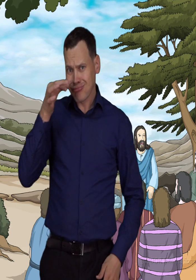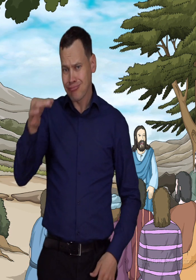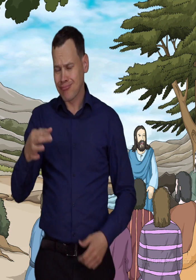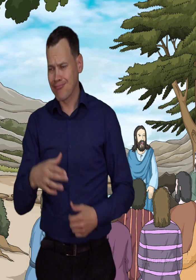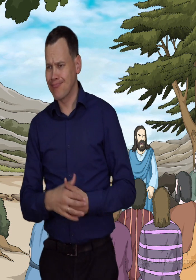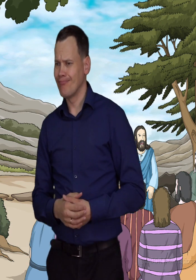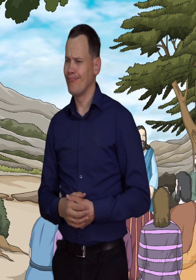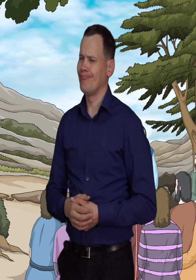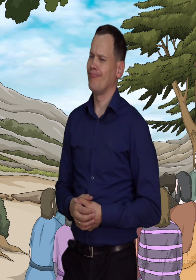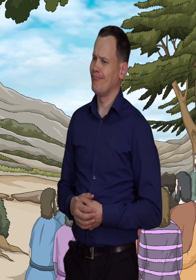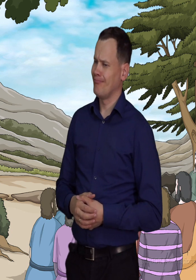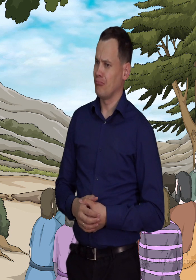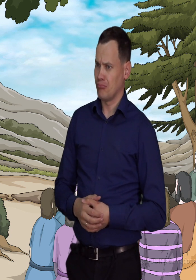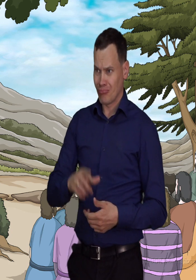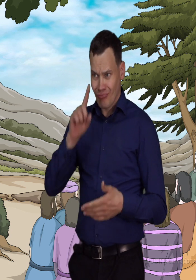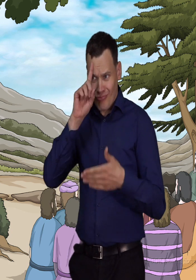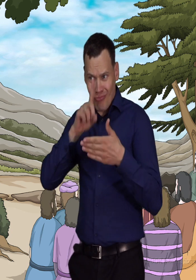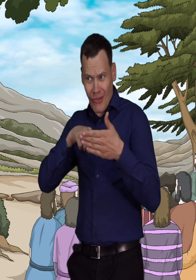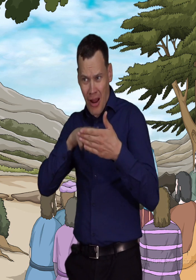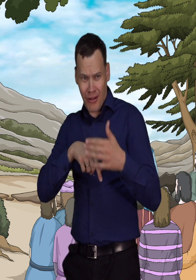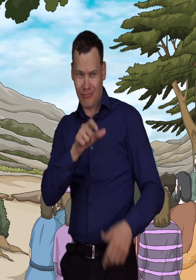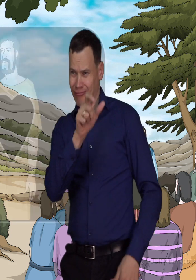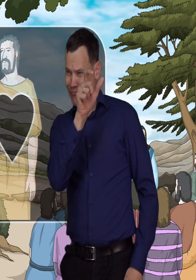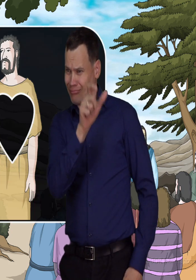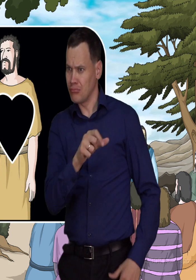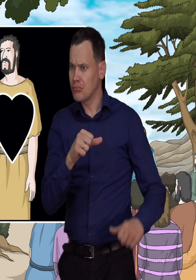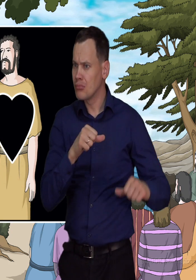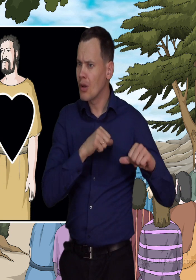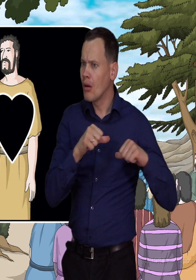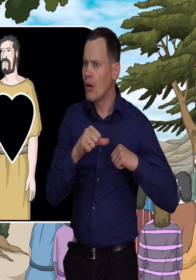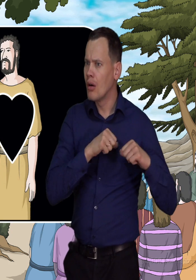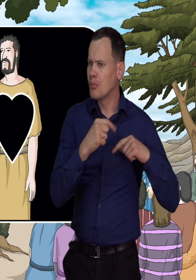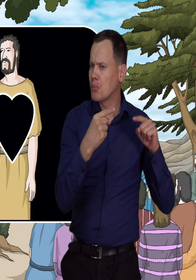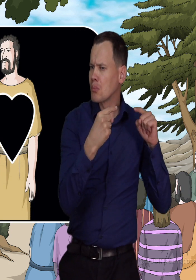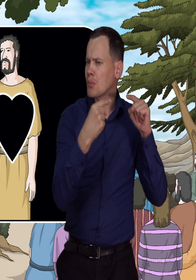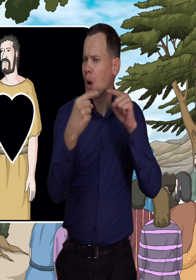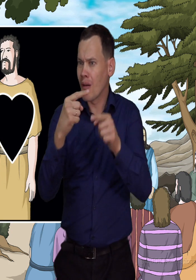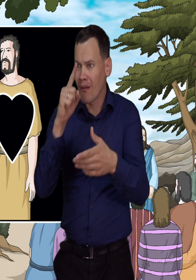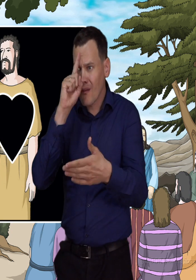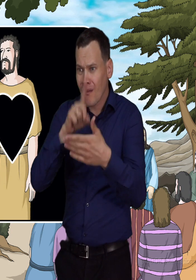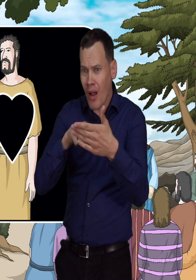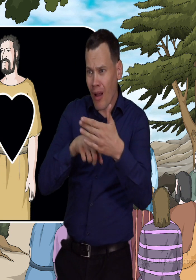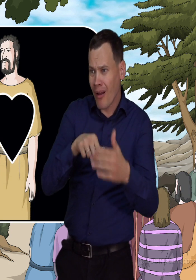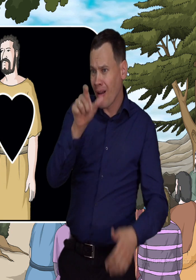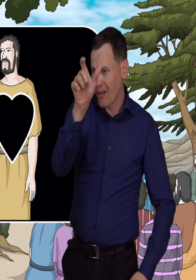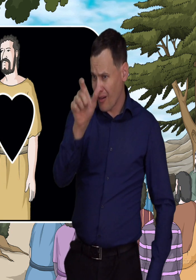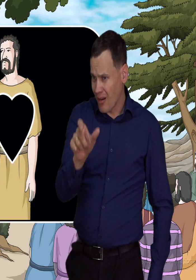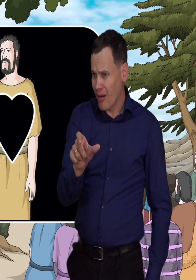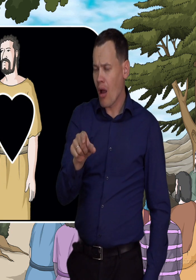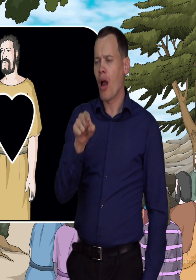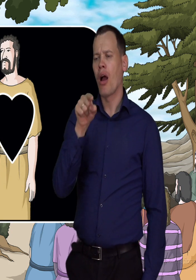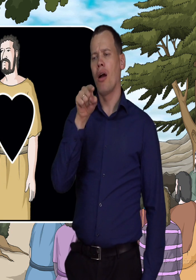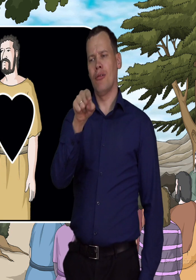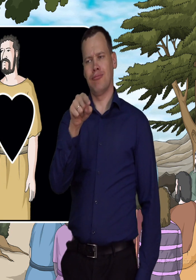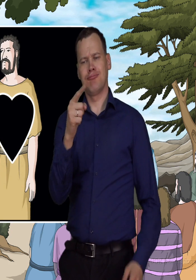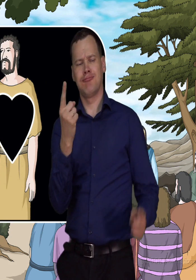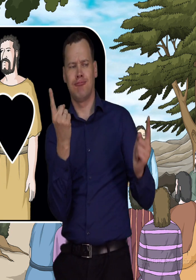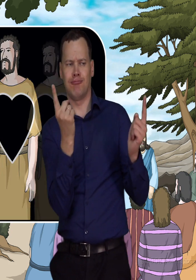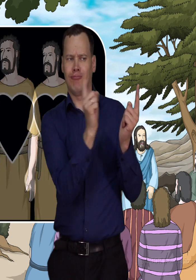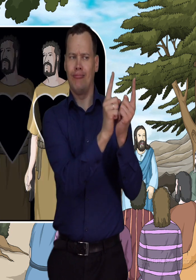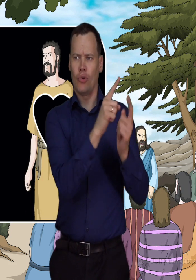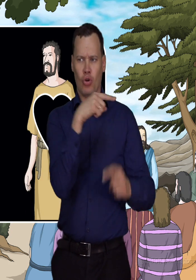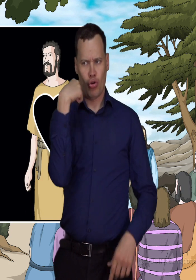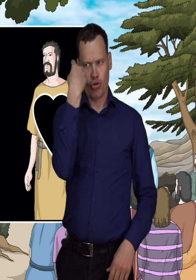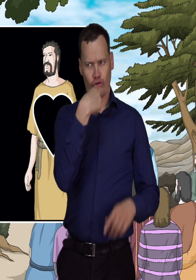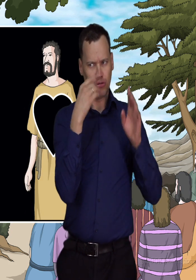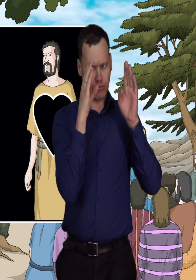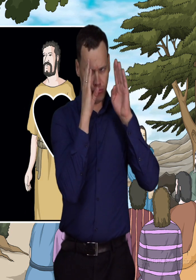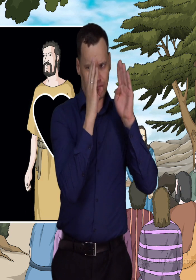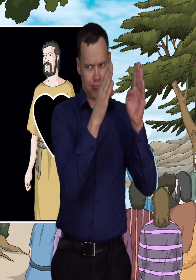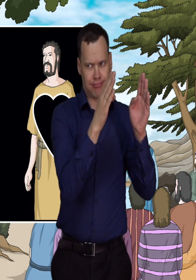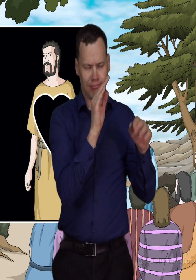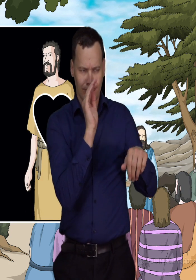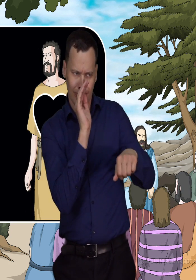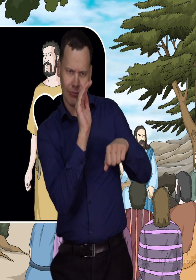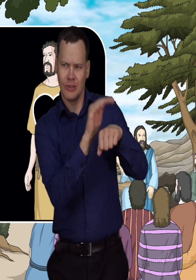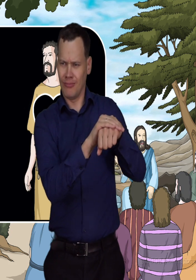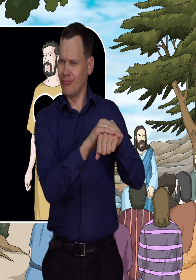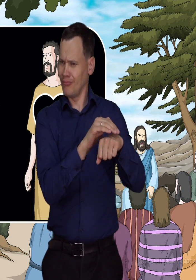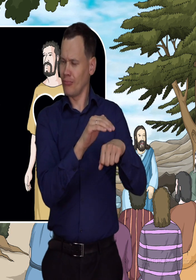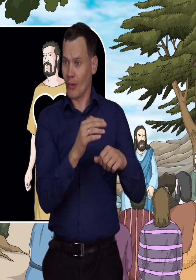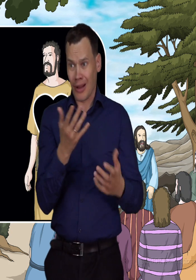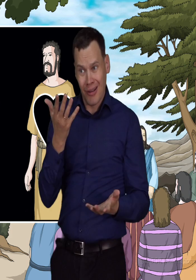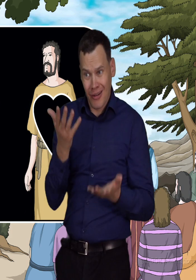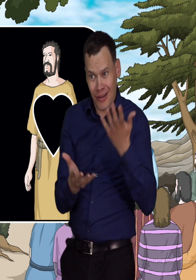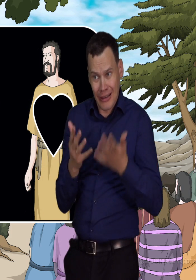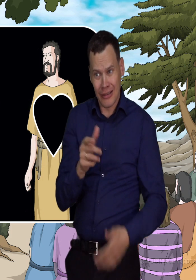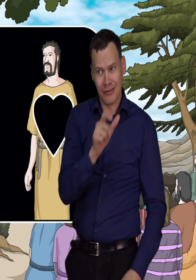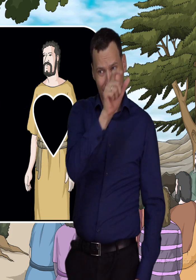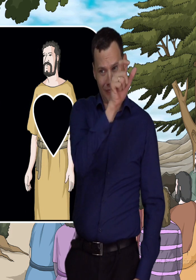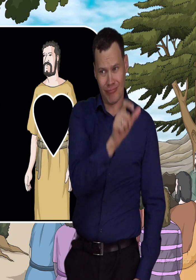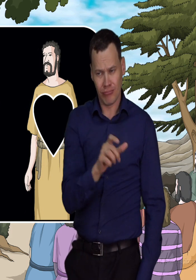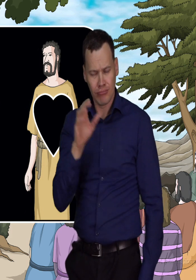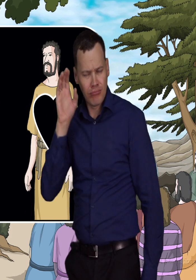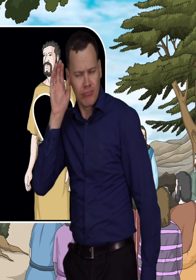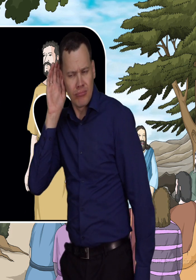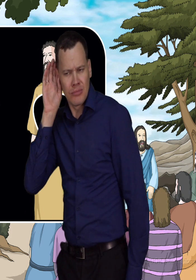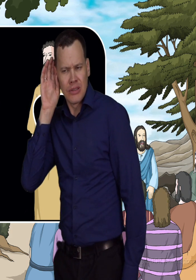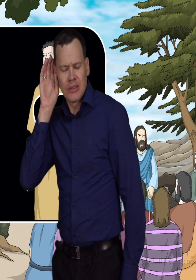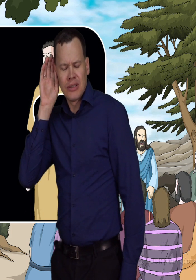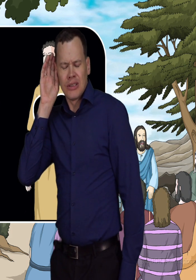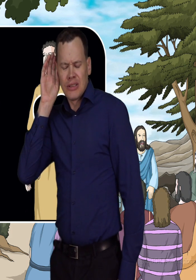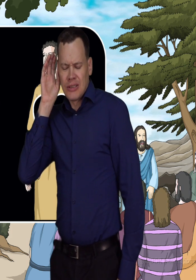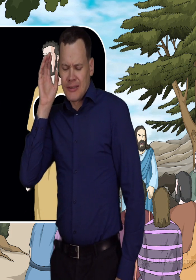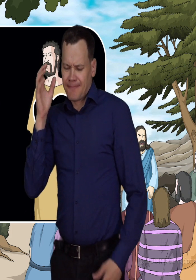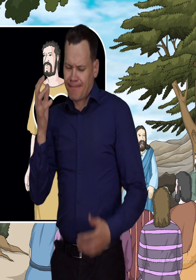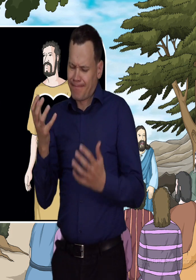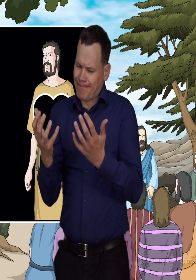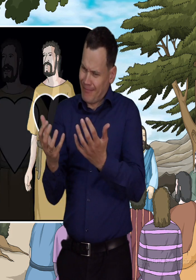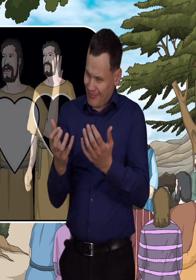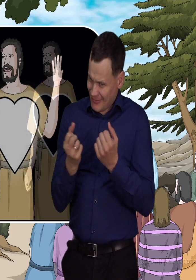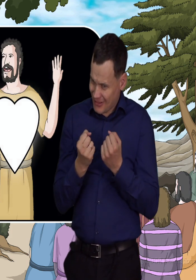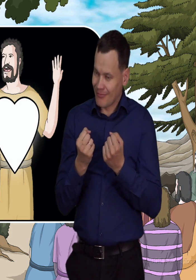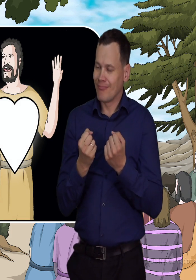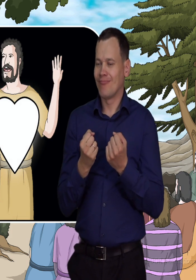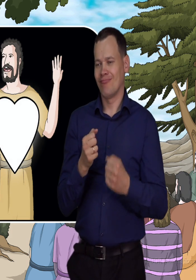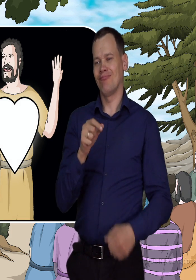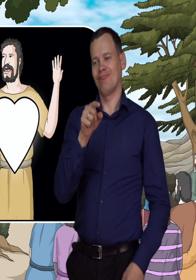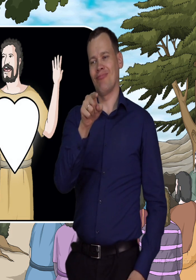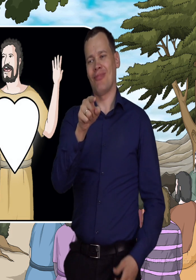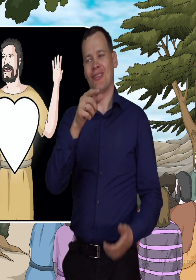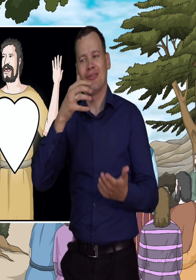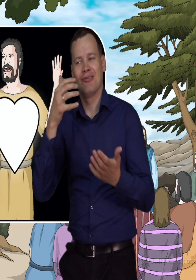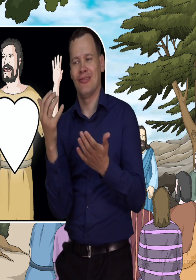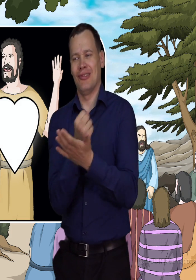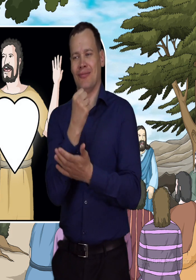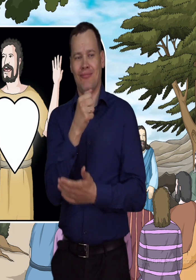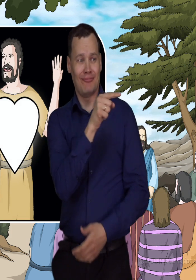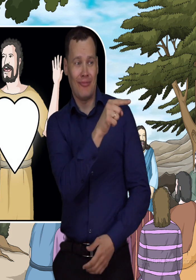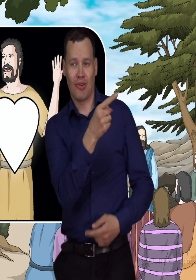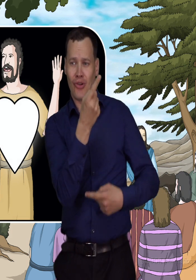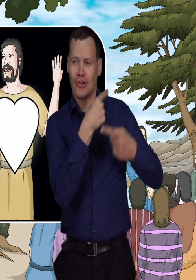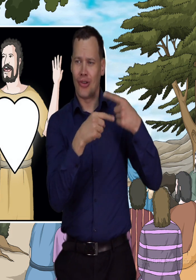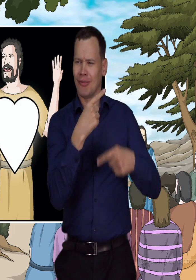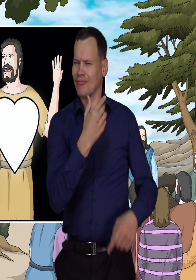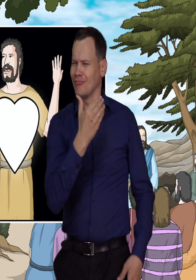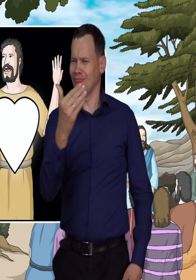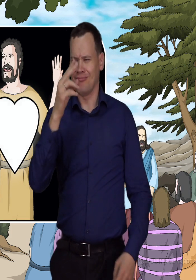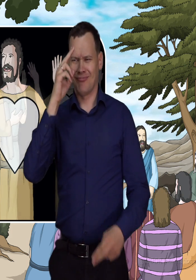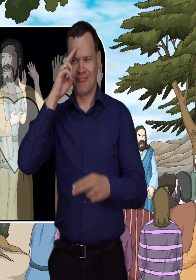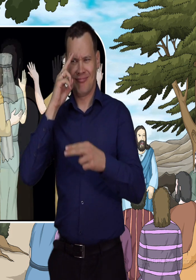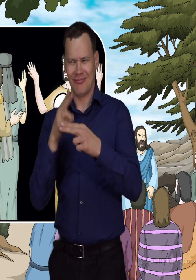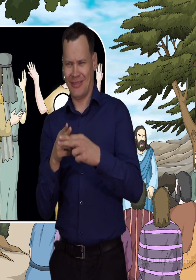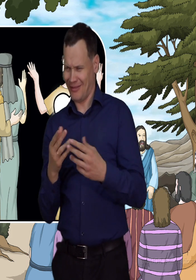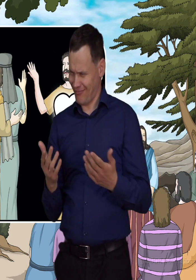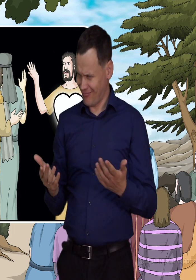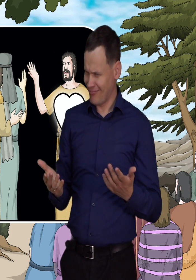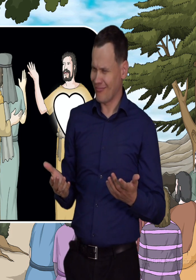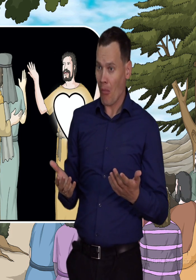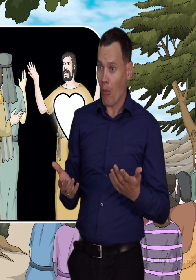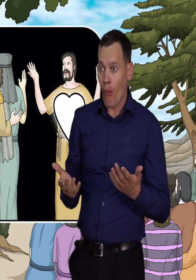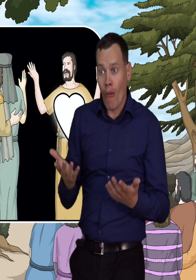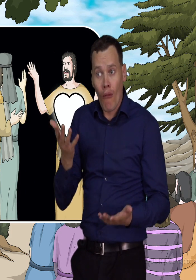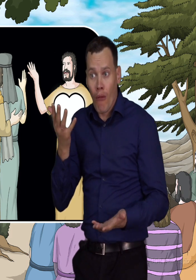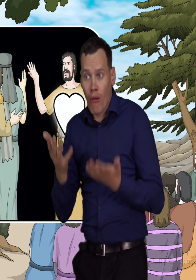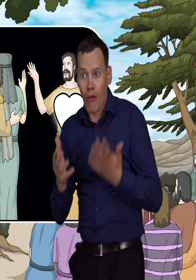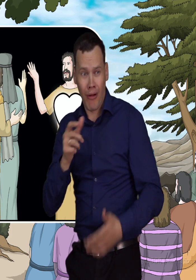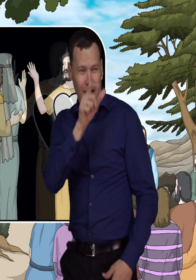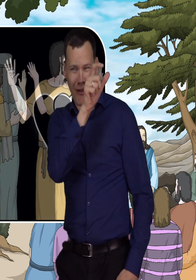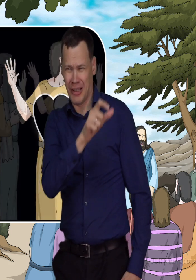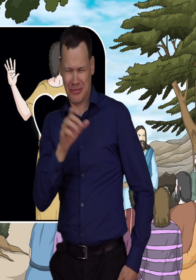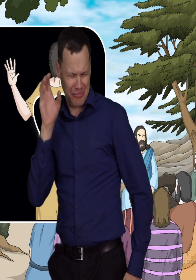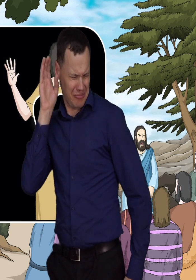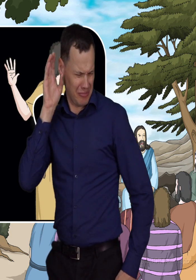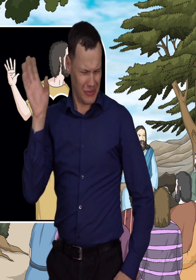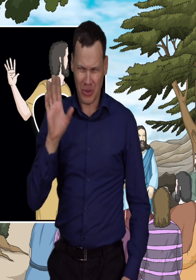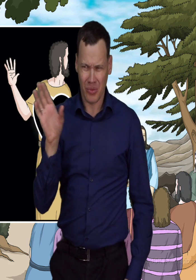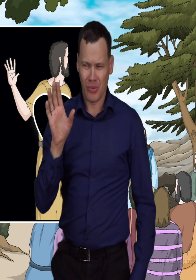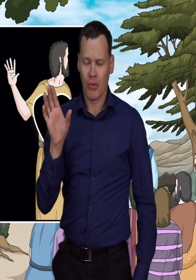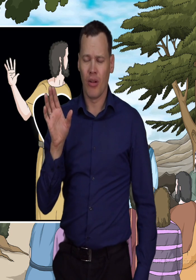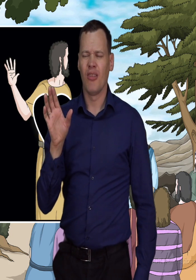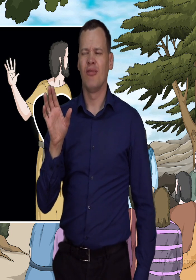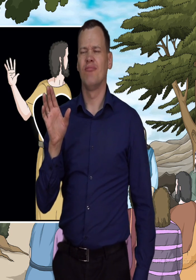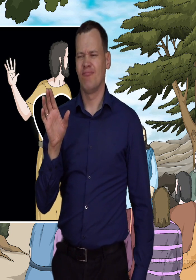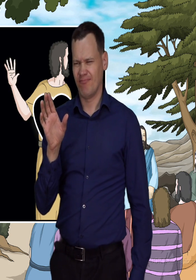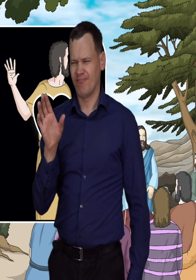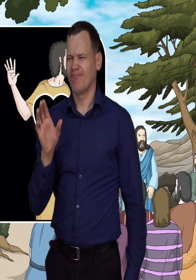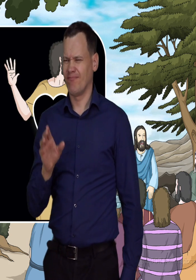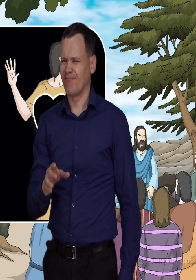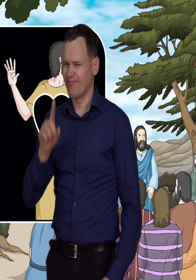If your brother sins against you, go and confront him privately. If he listens to you, you have won your brother over.